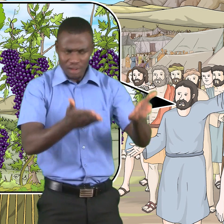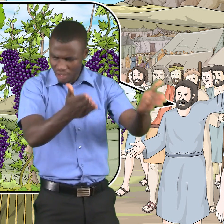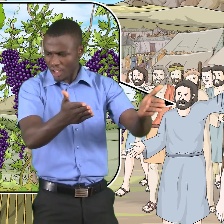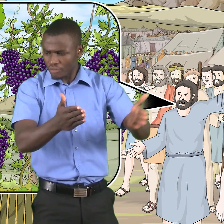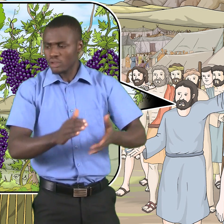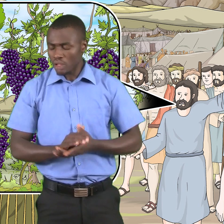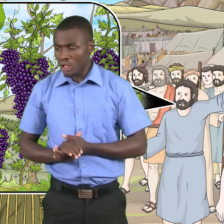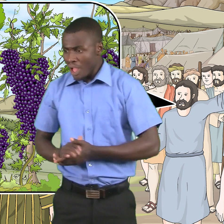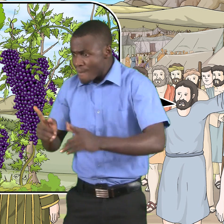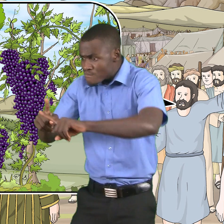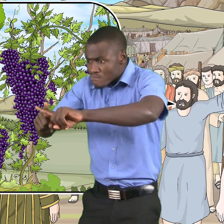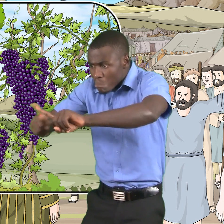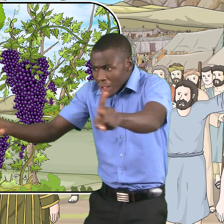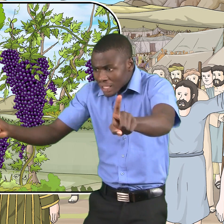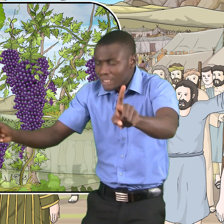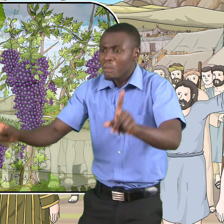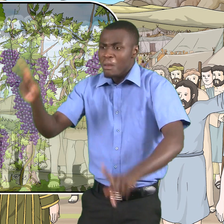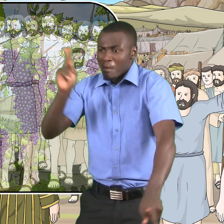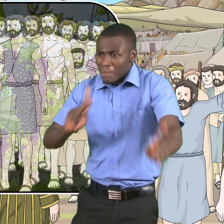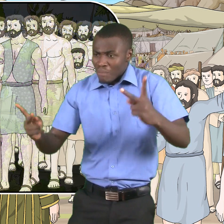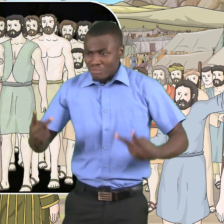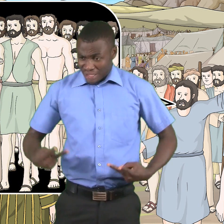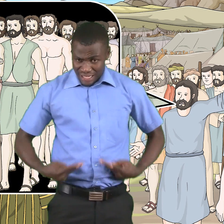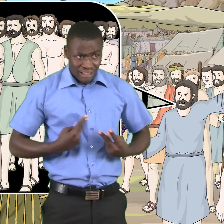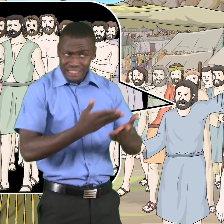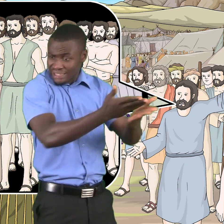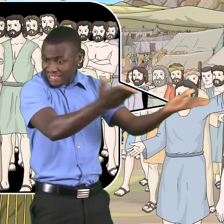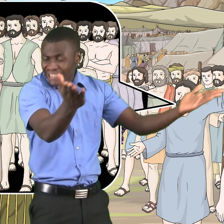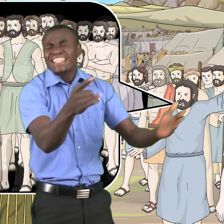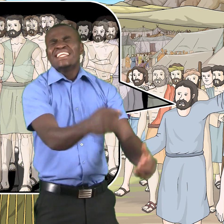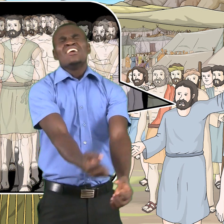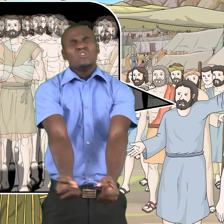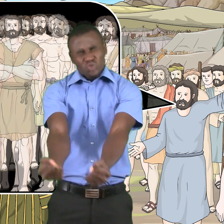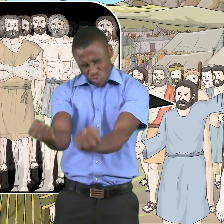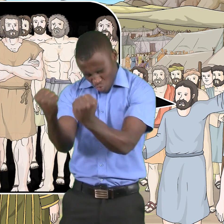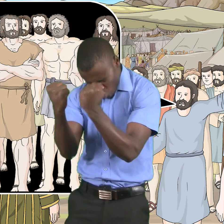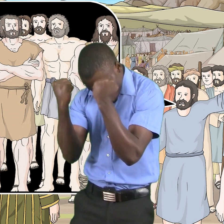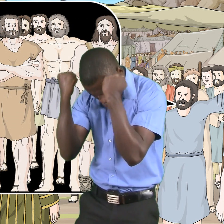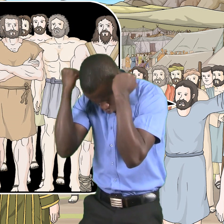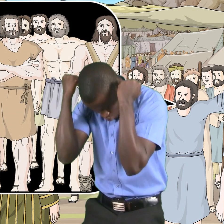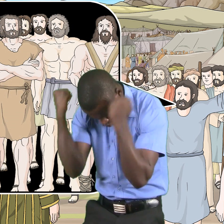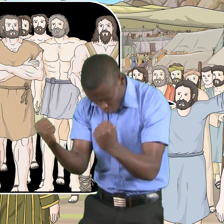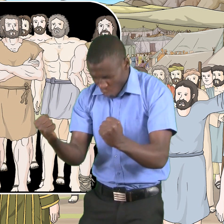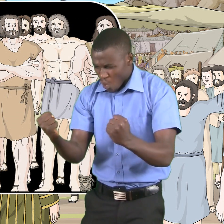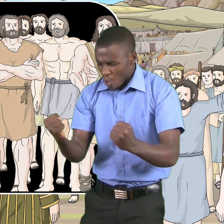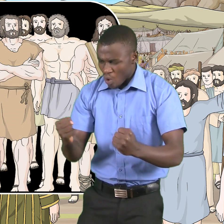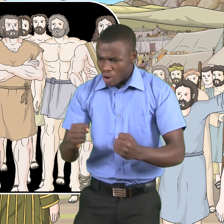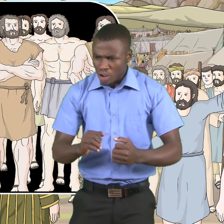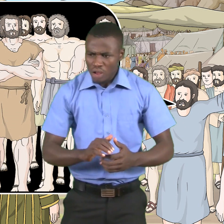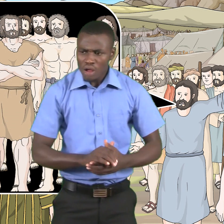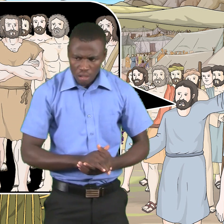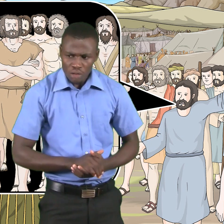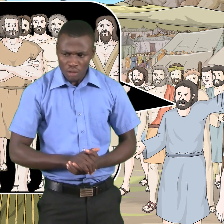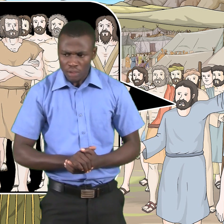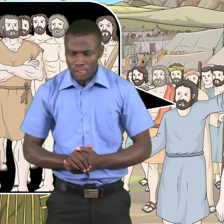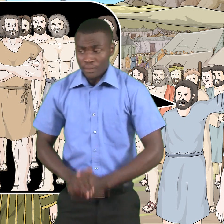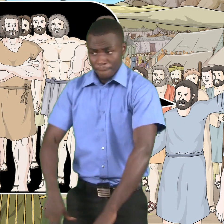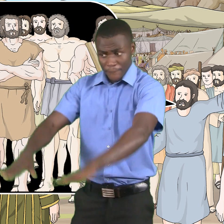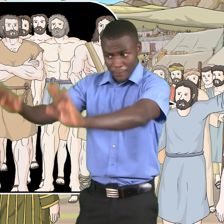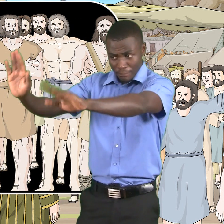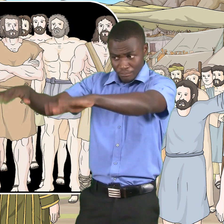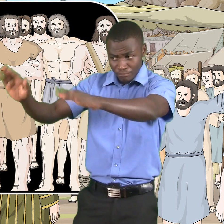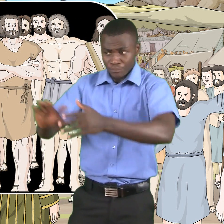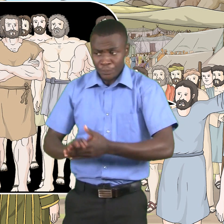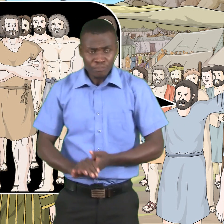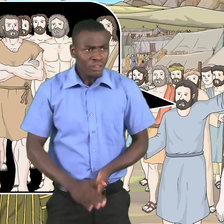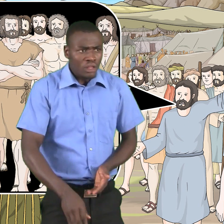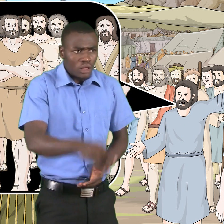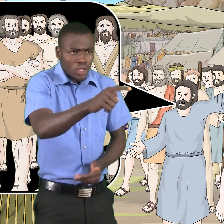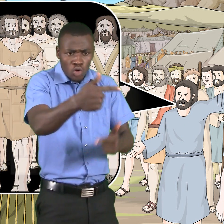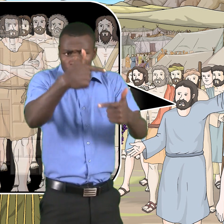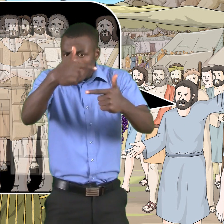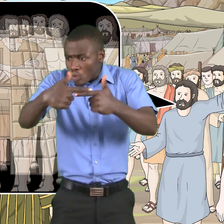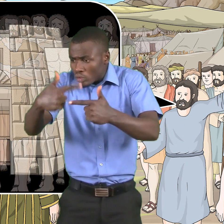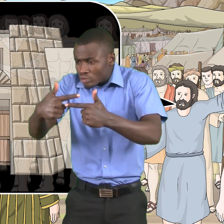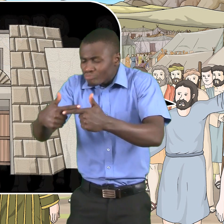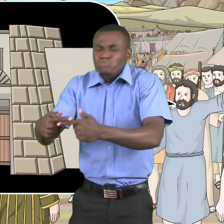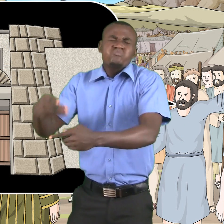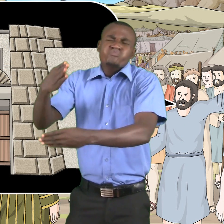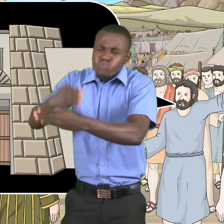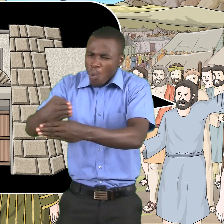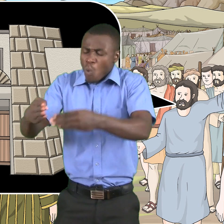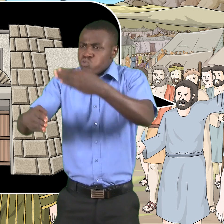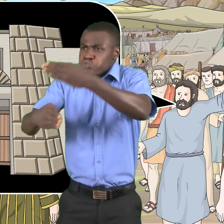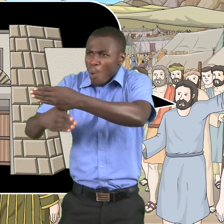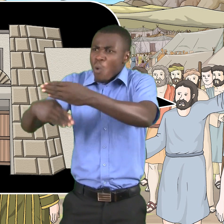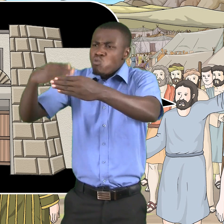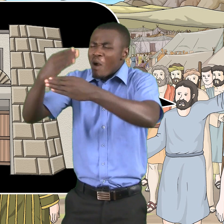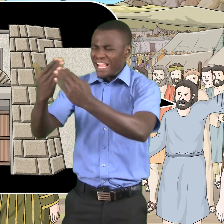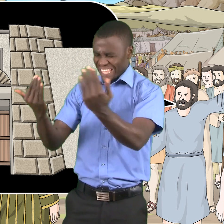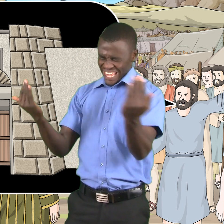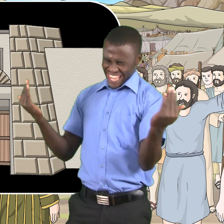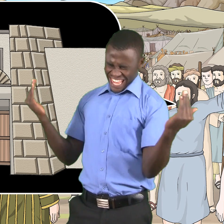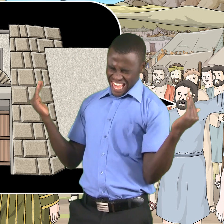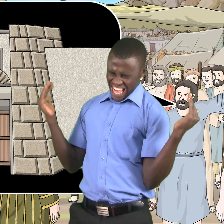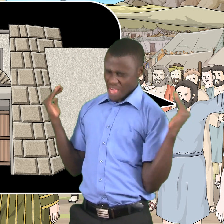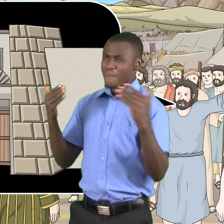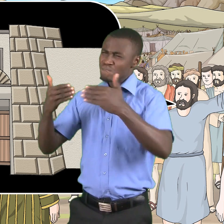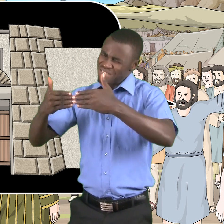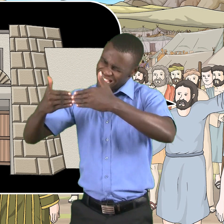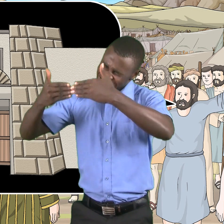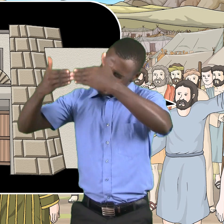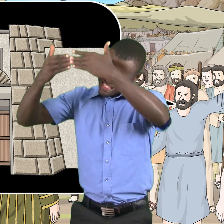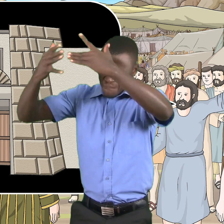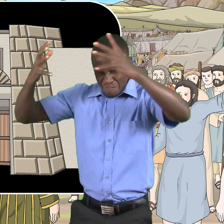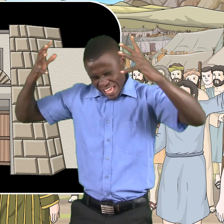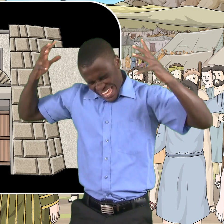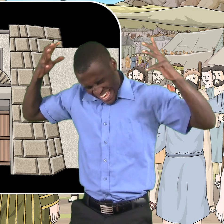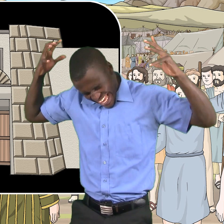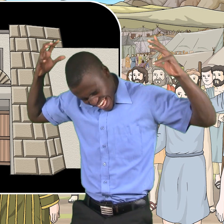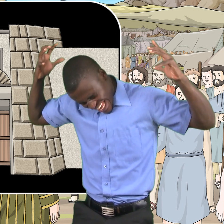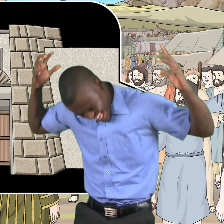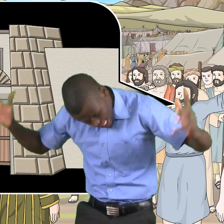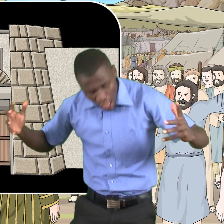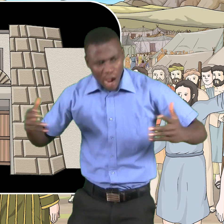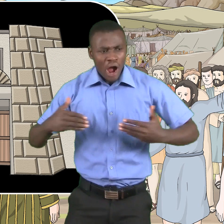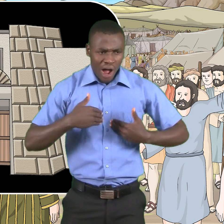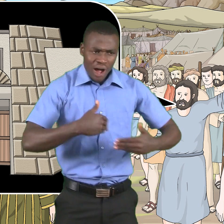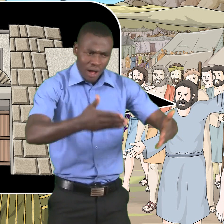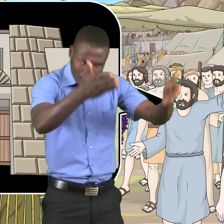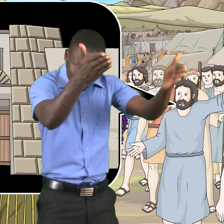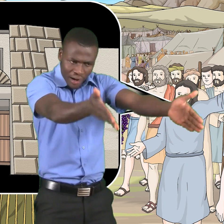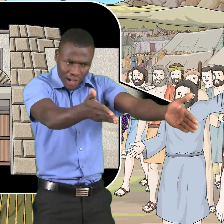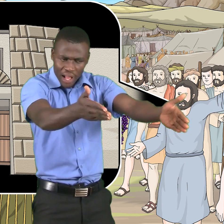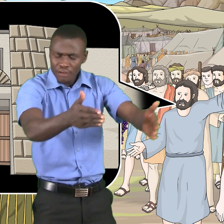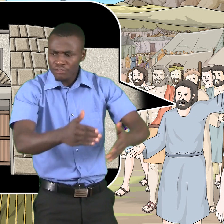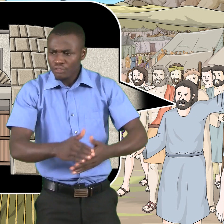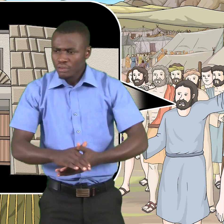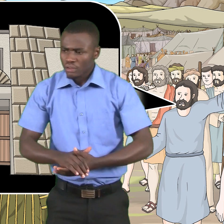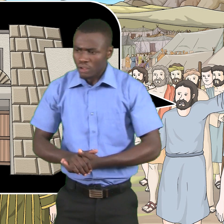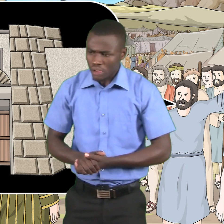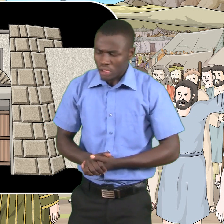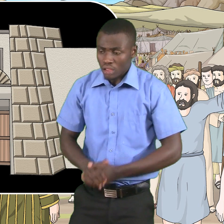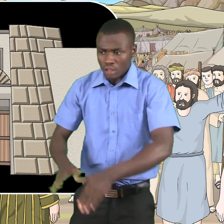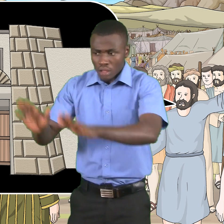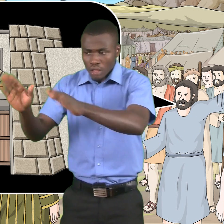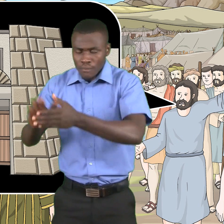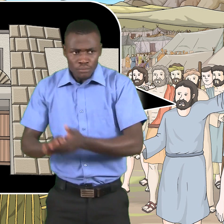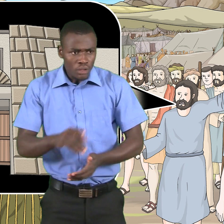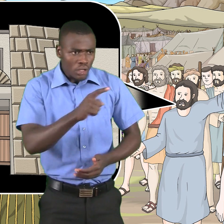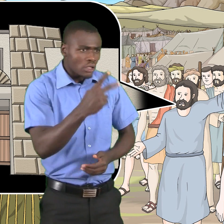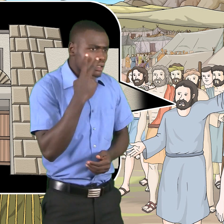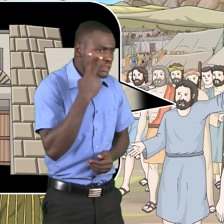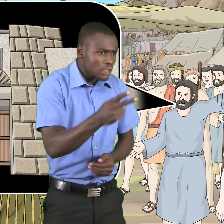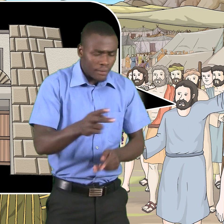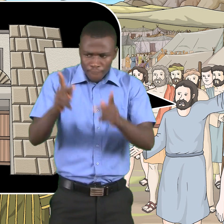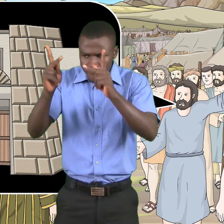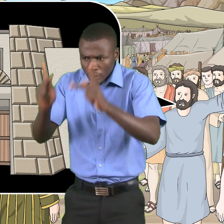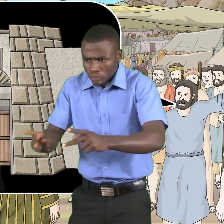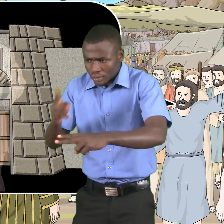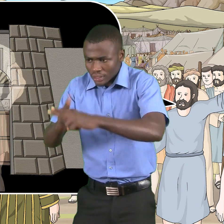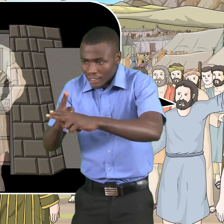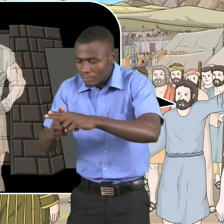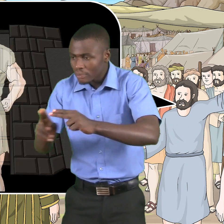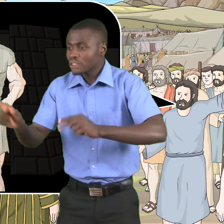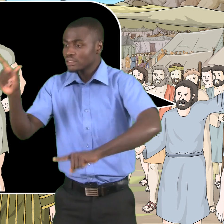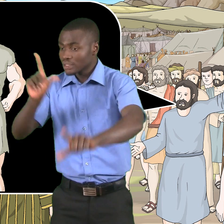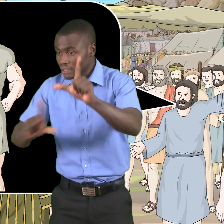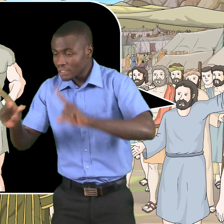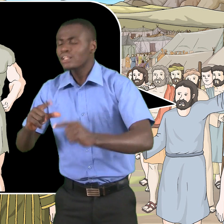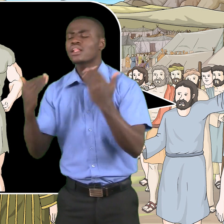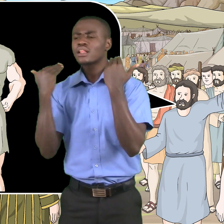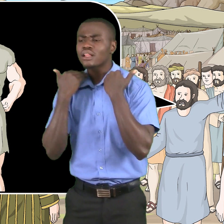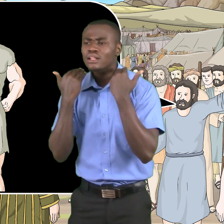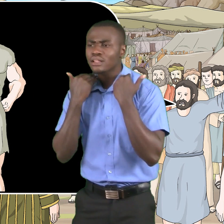Nevertheless, the people living in the land are strong, and the cities are large and fortified.